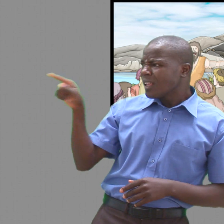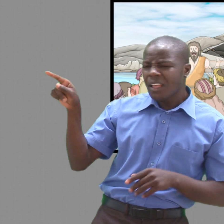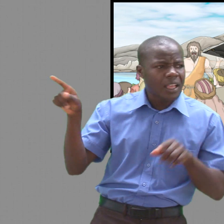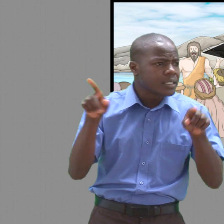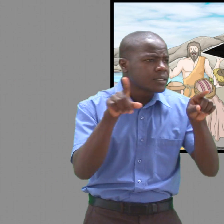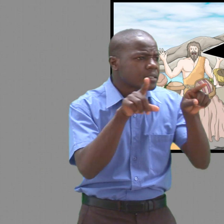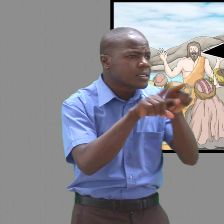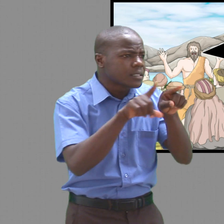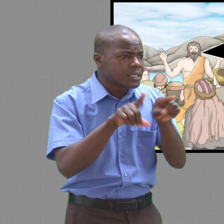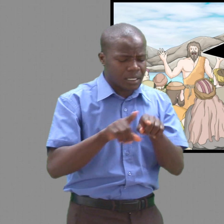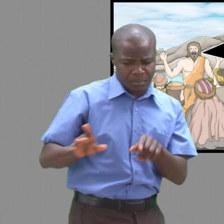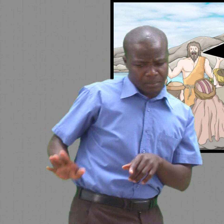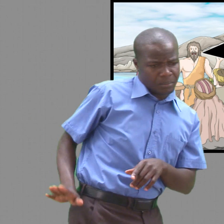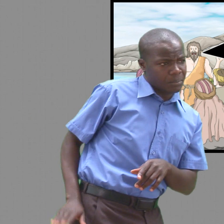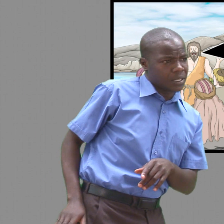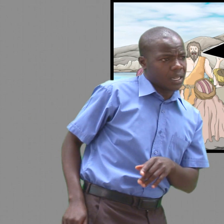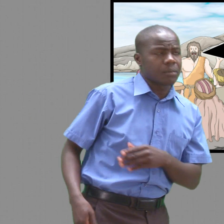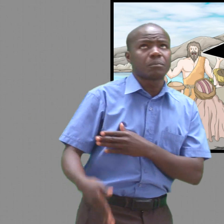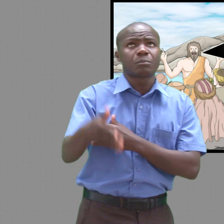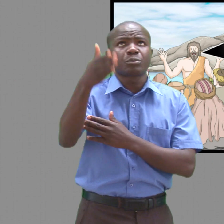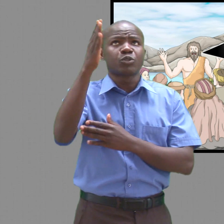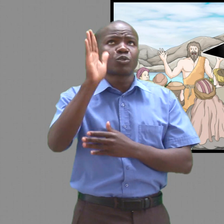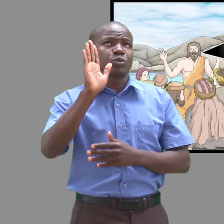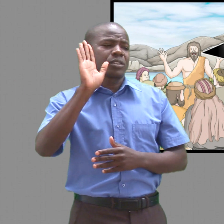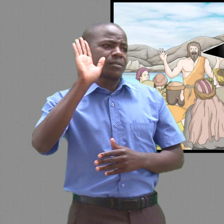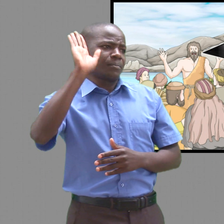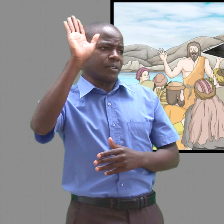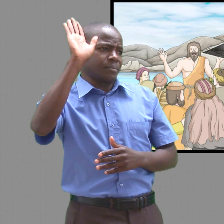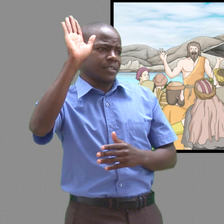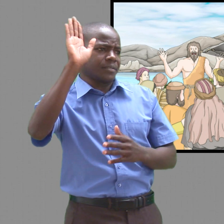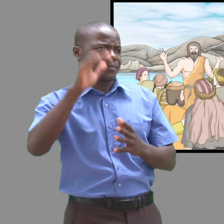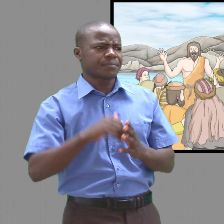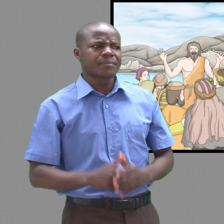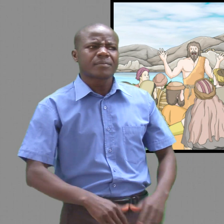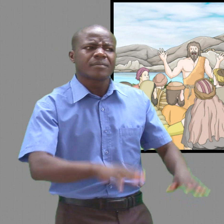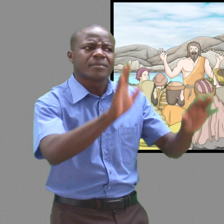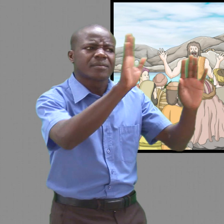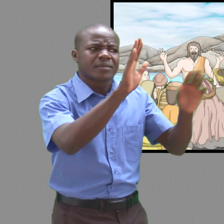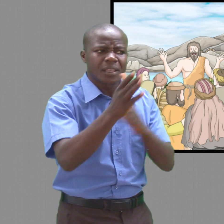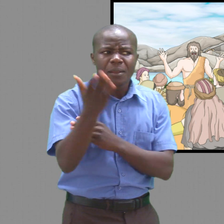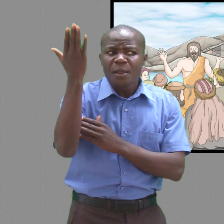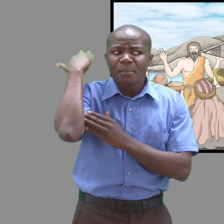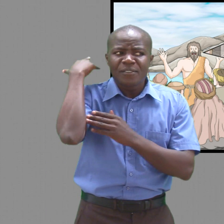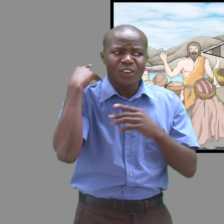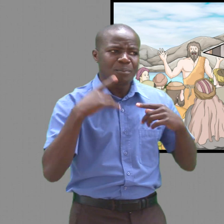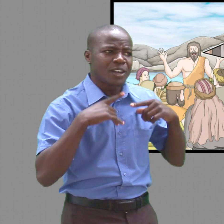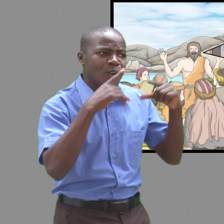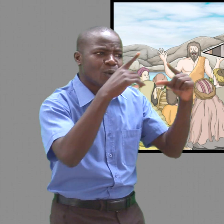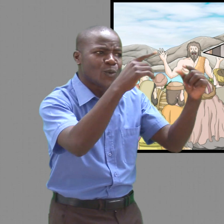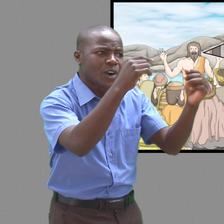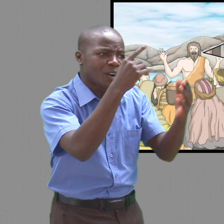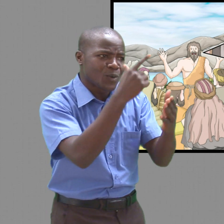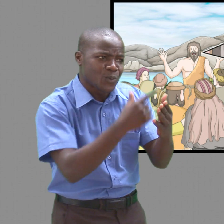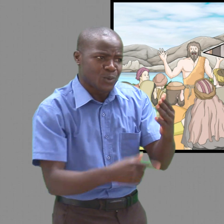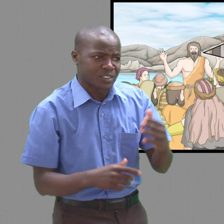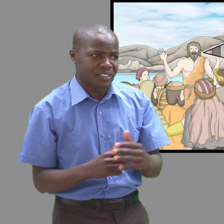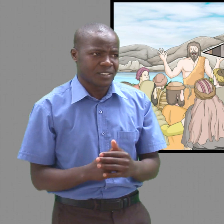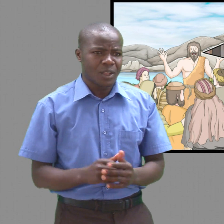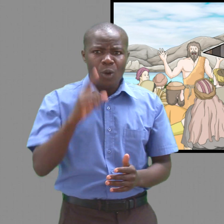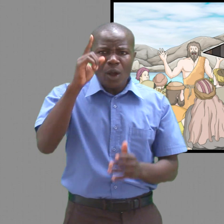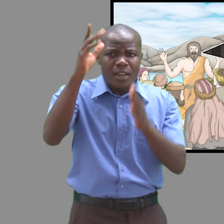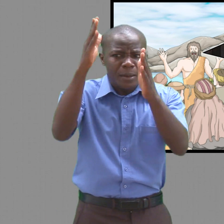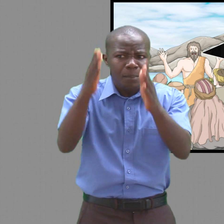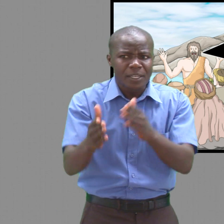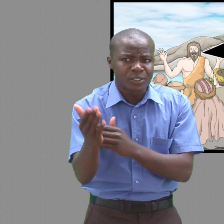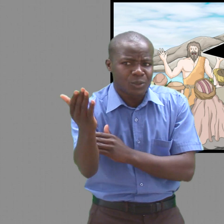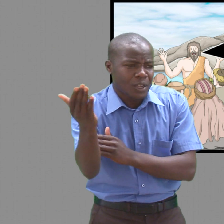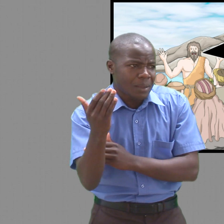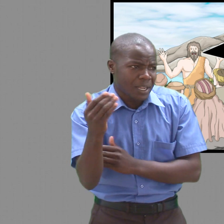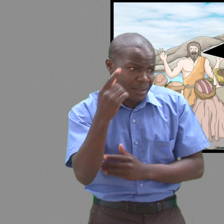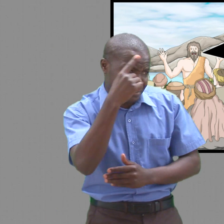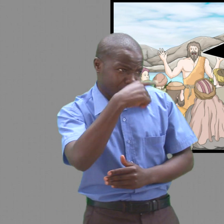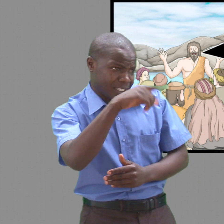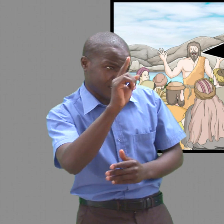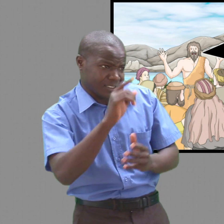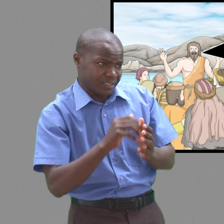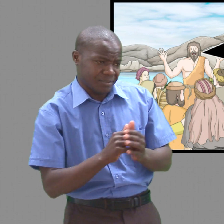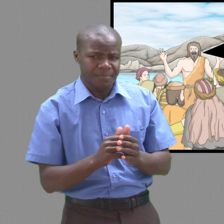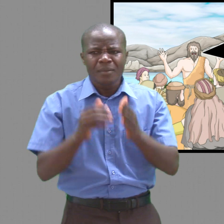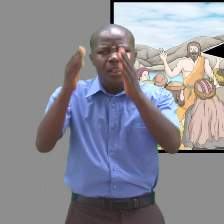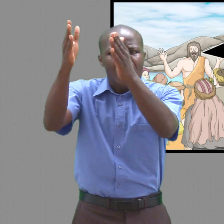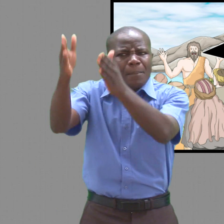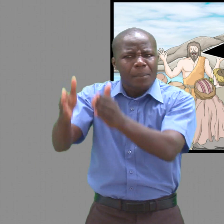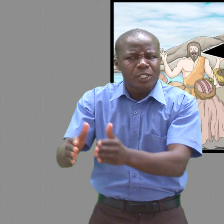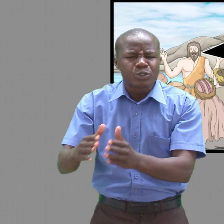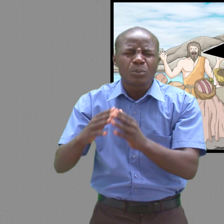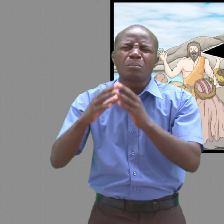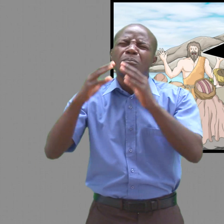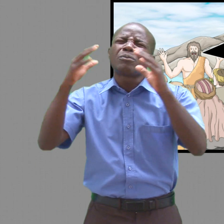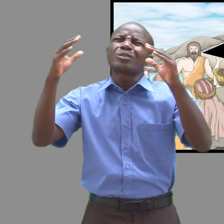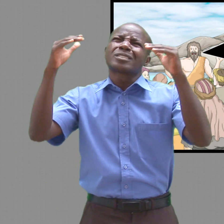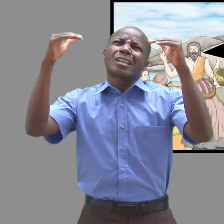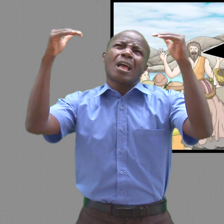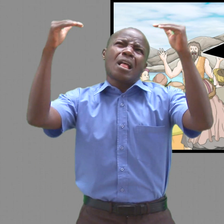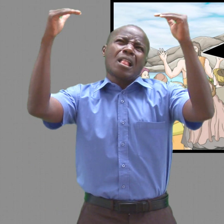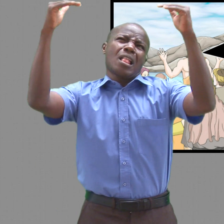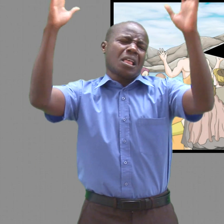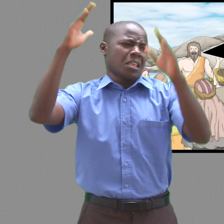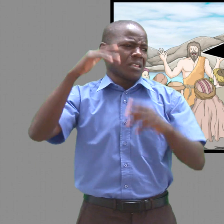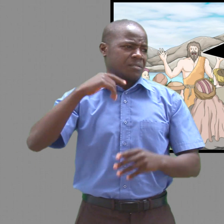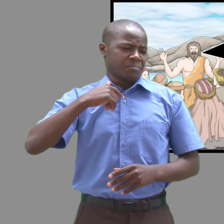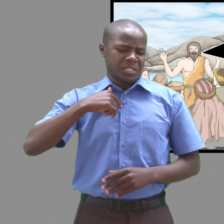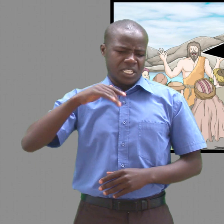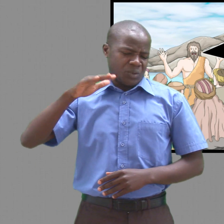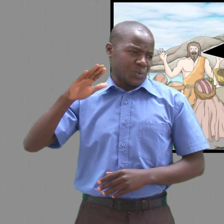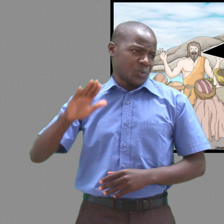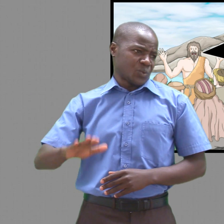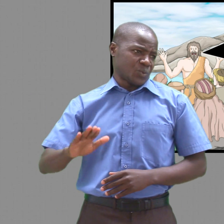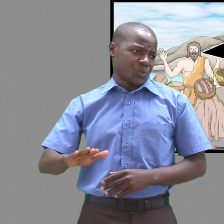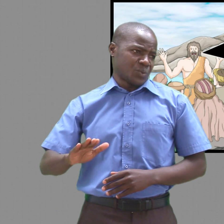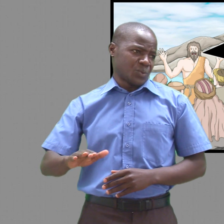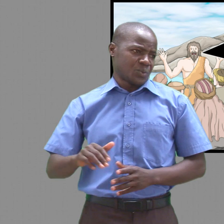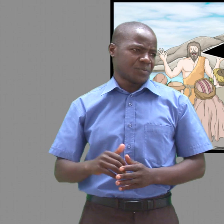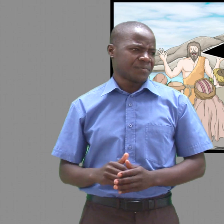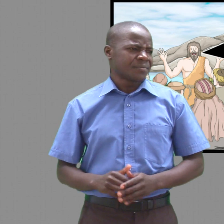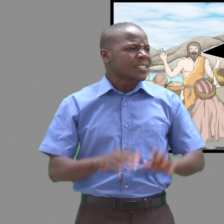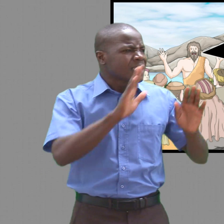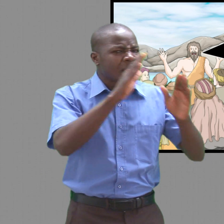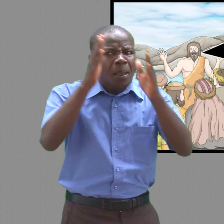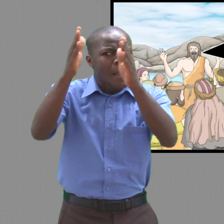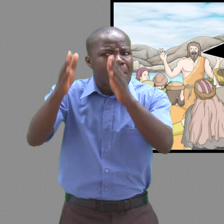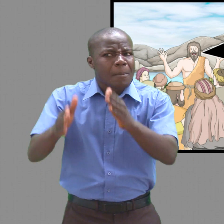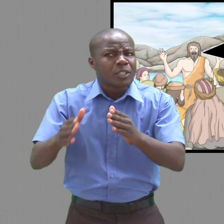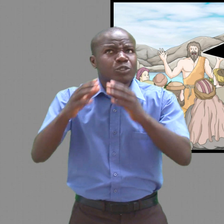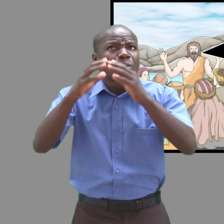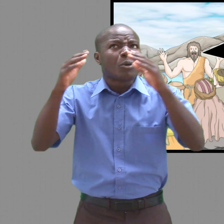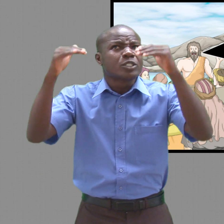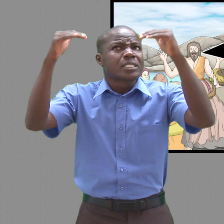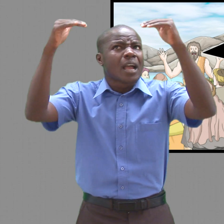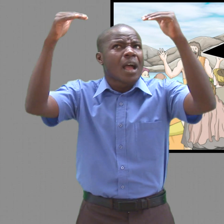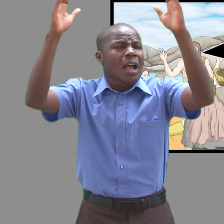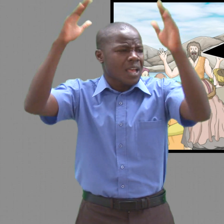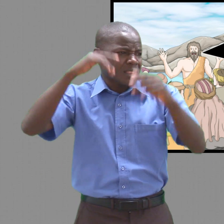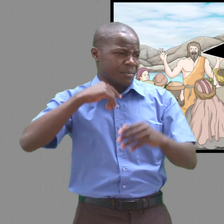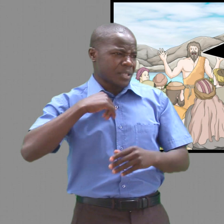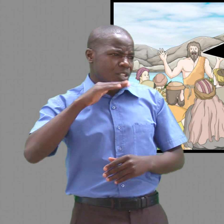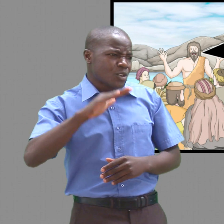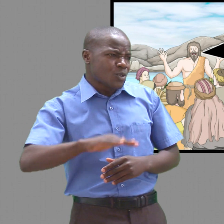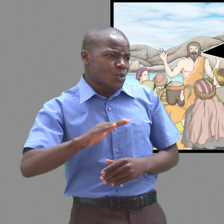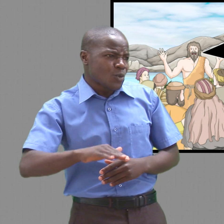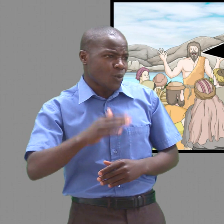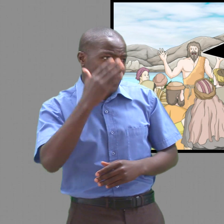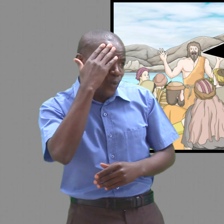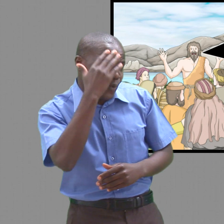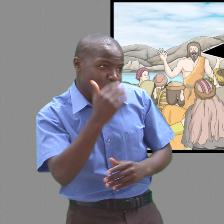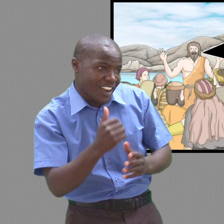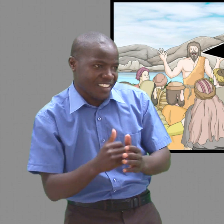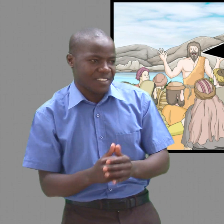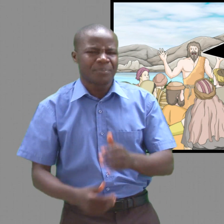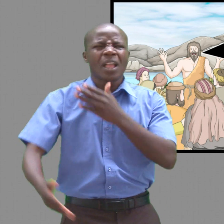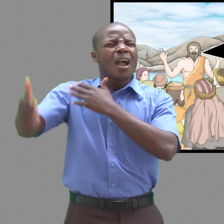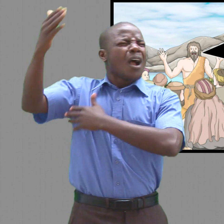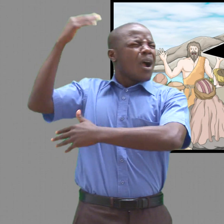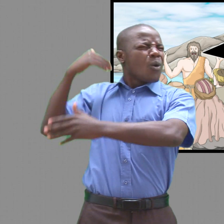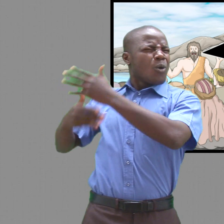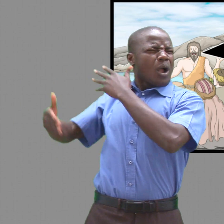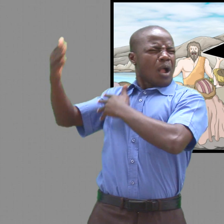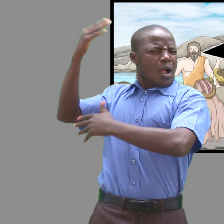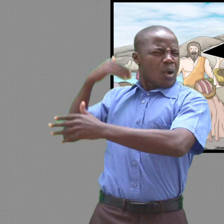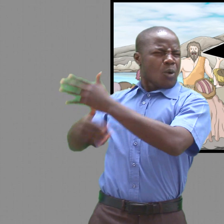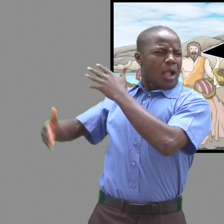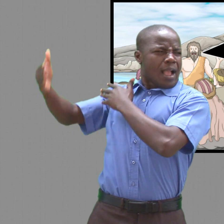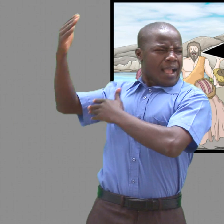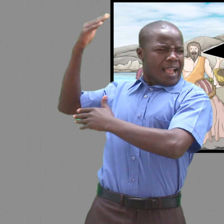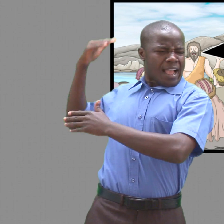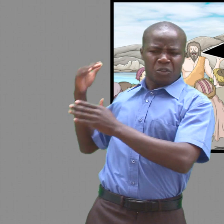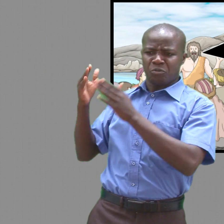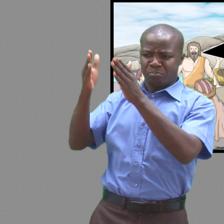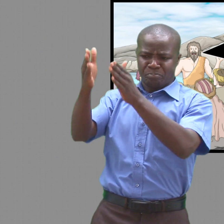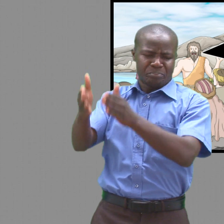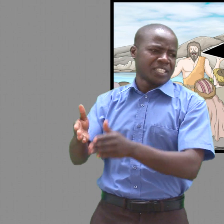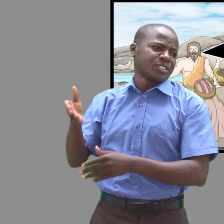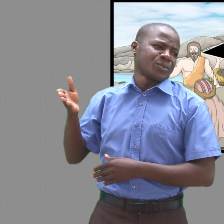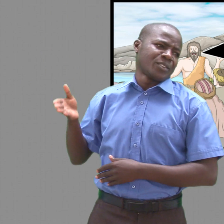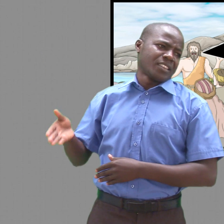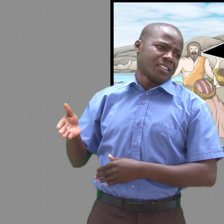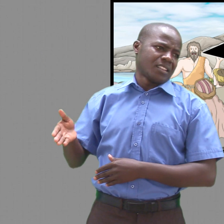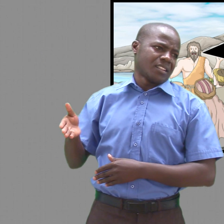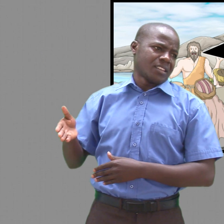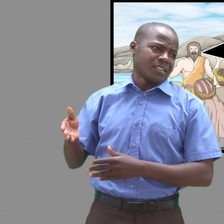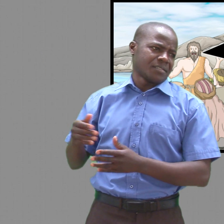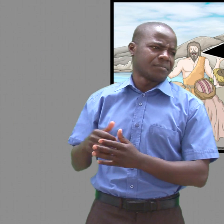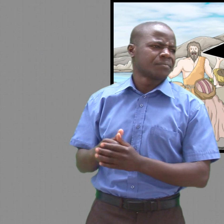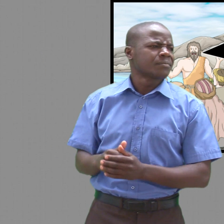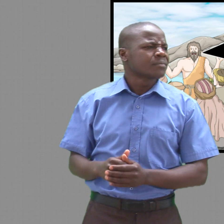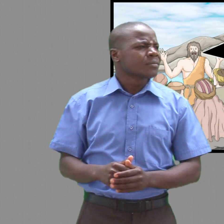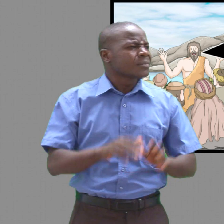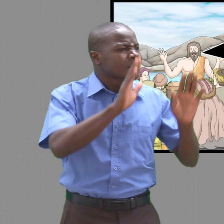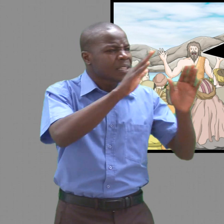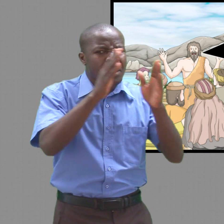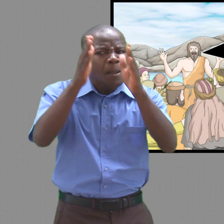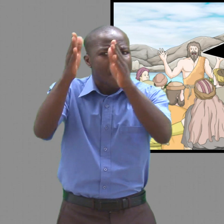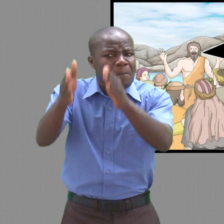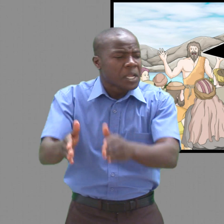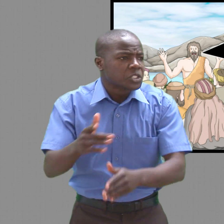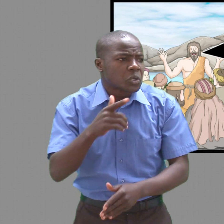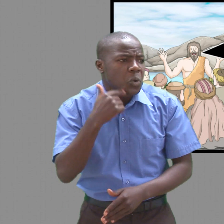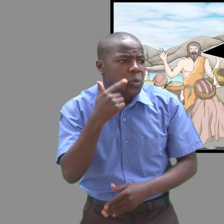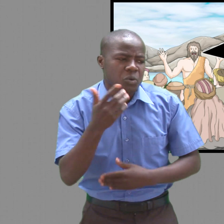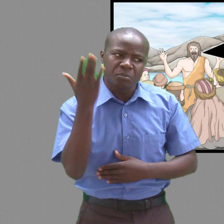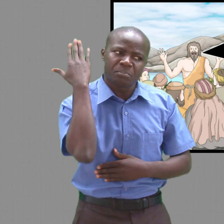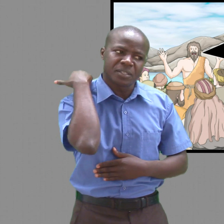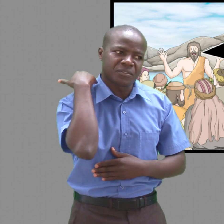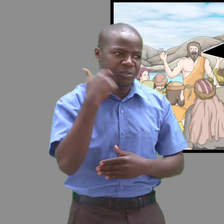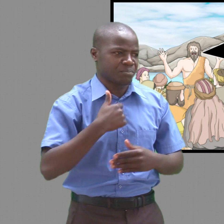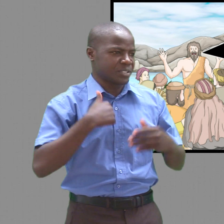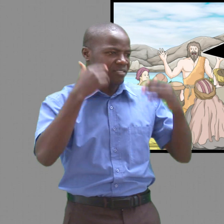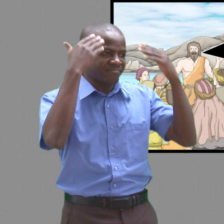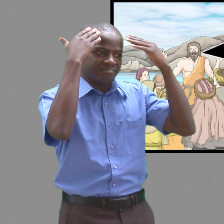This is He of whom I said, ‘A man who comes after me has surpassed me because He was before me.’